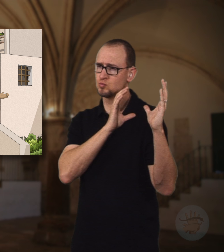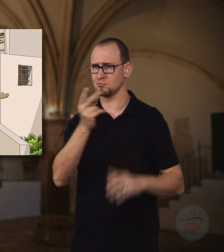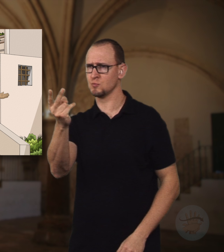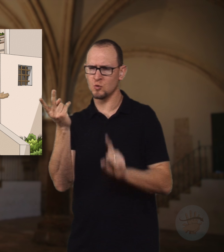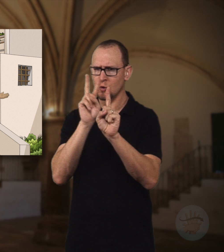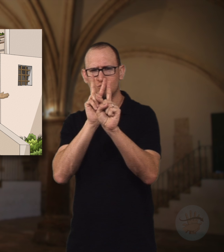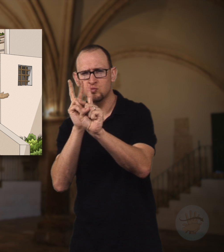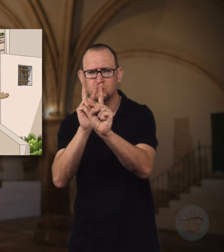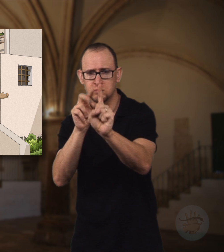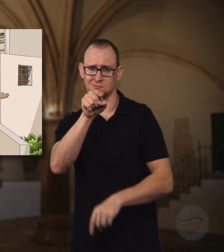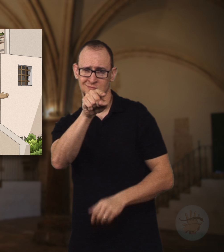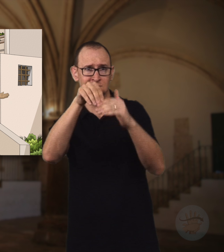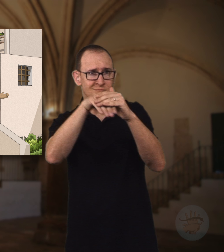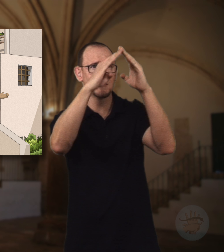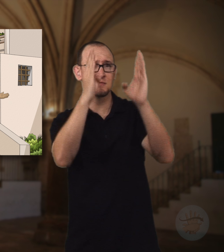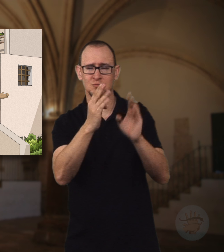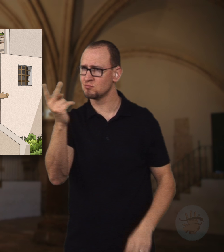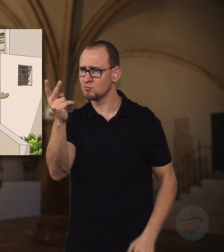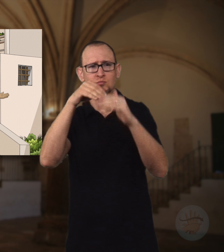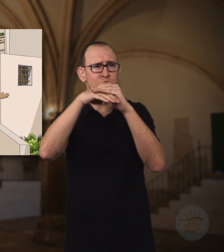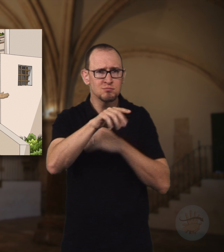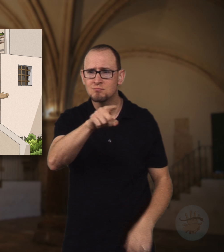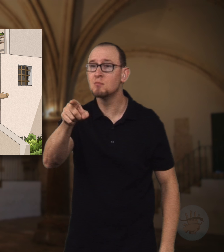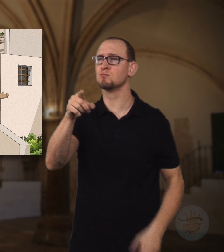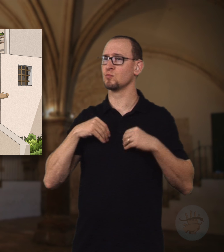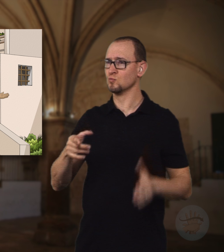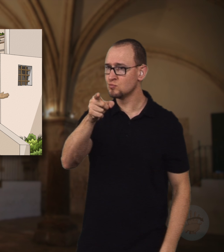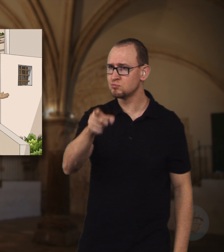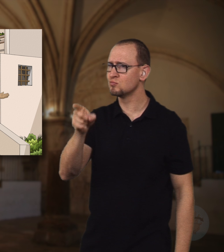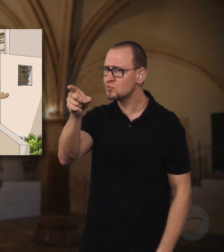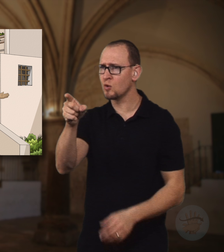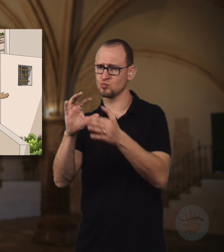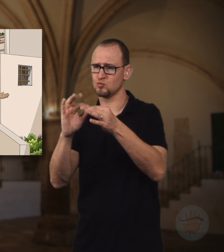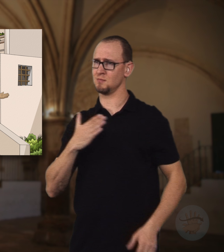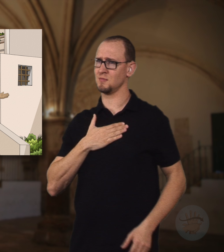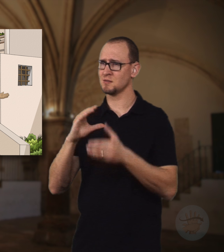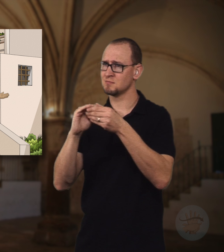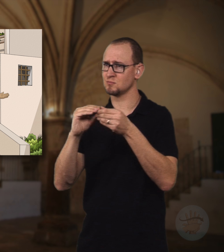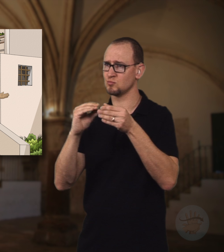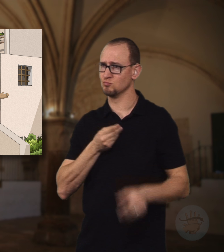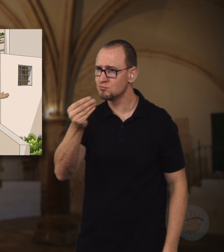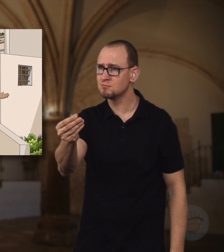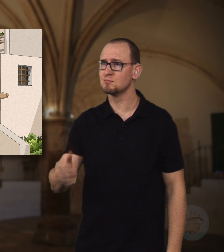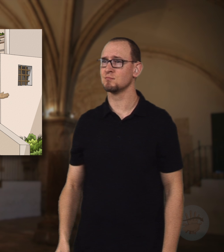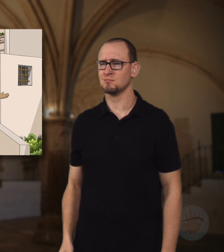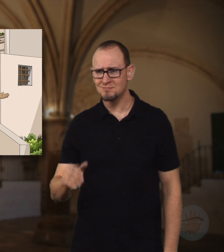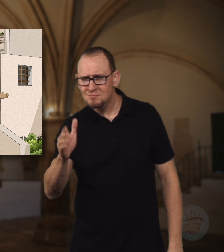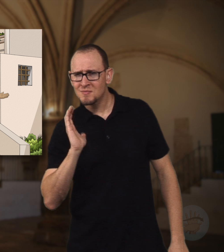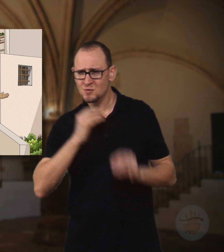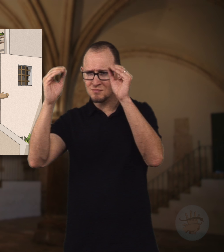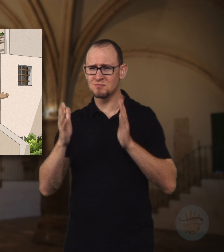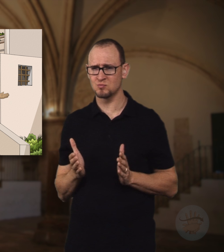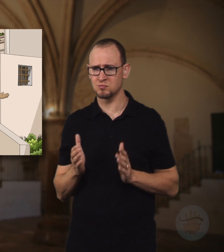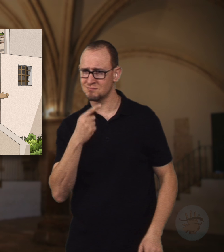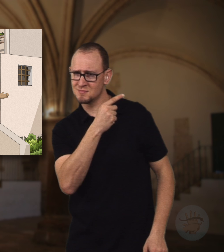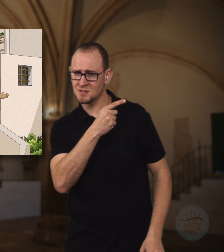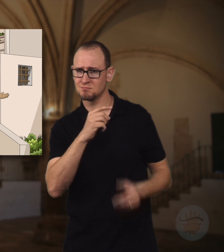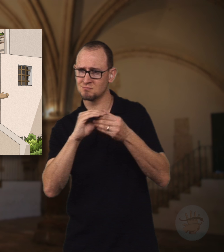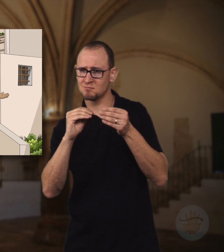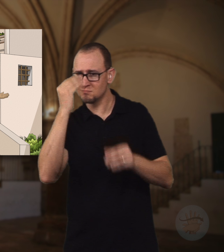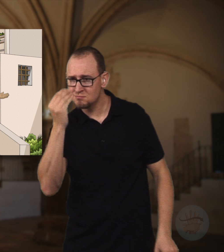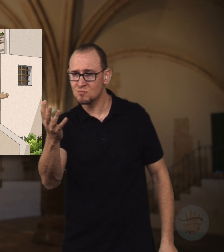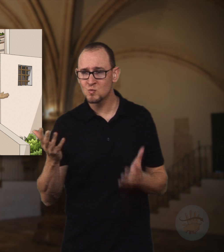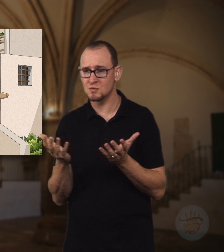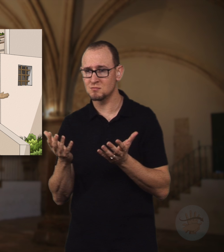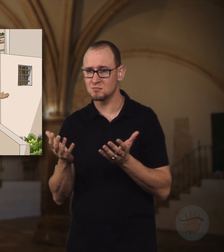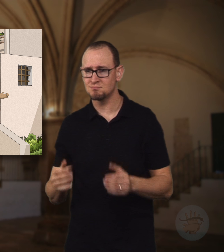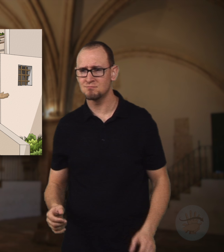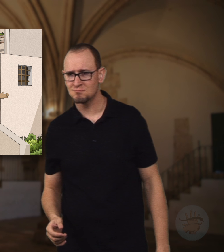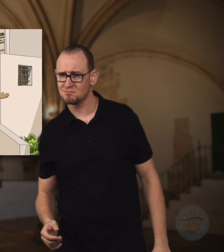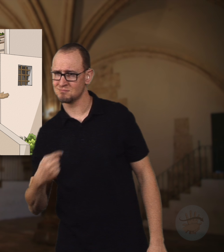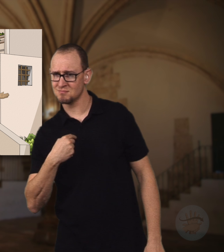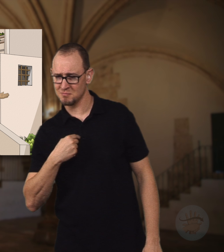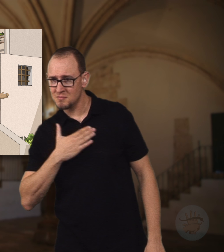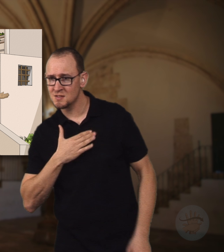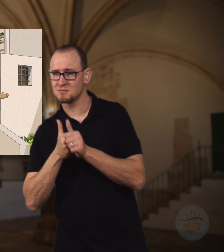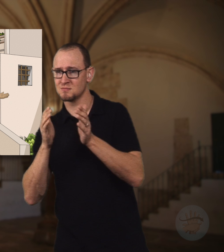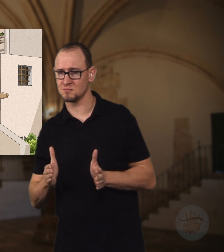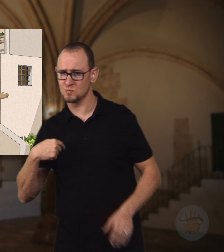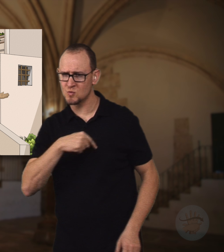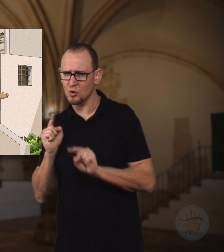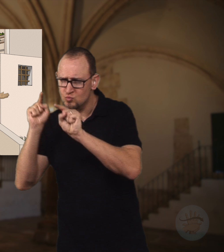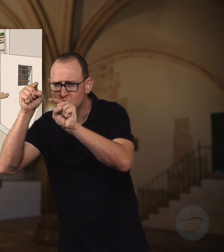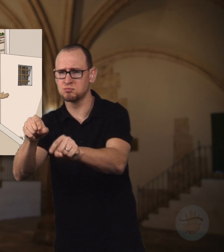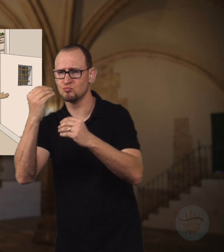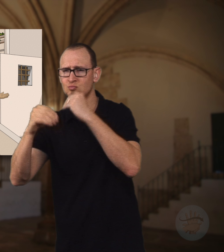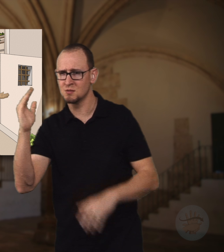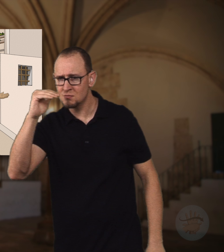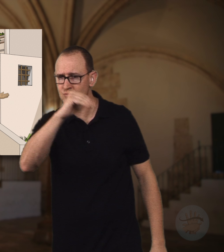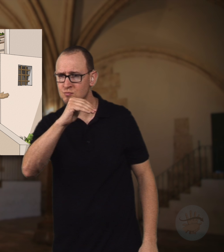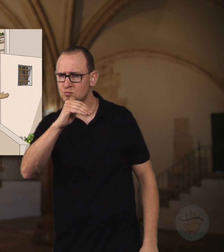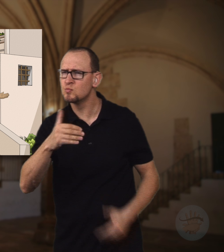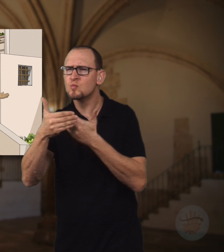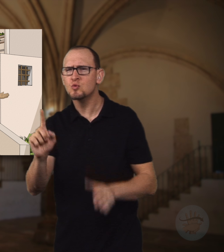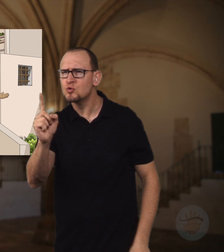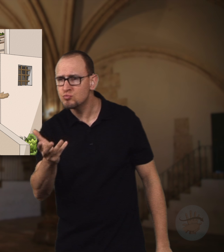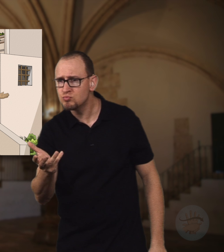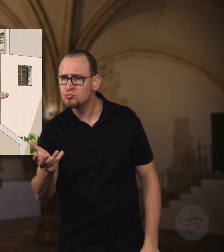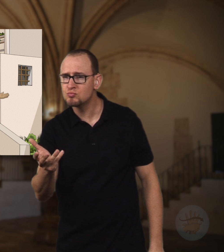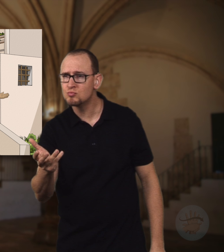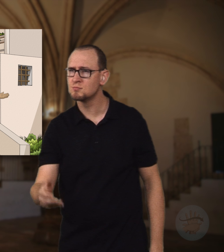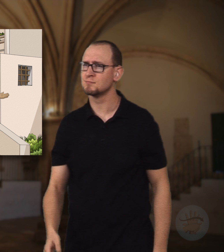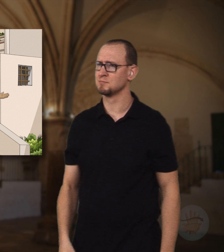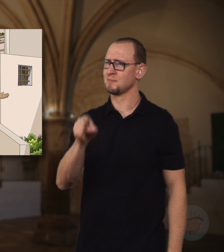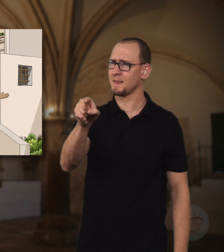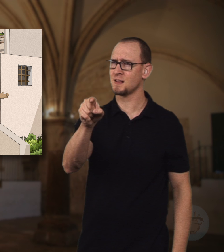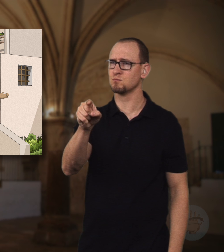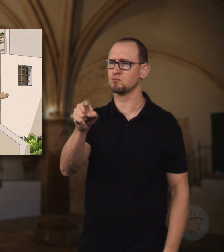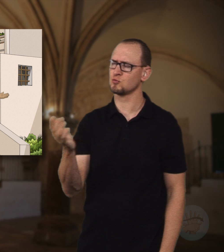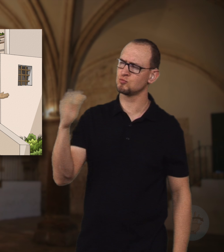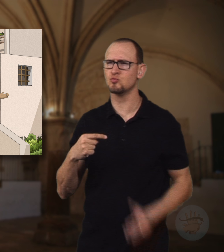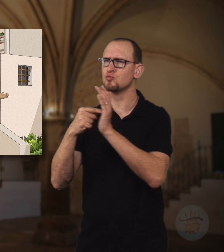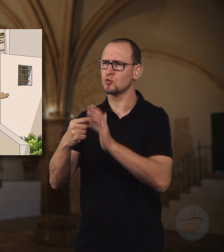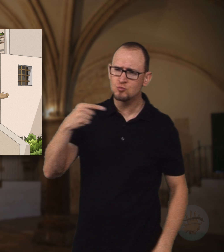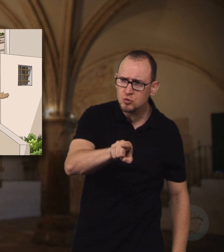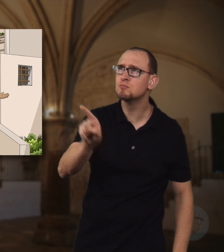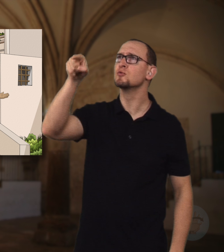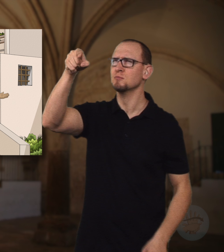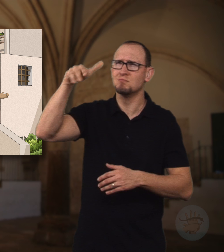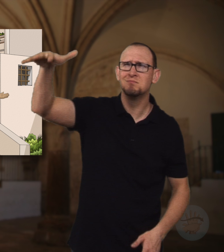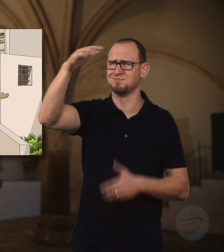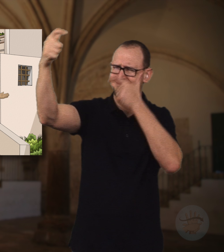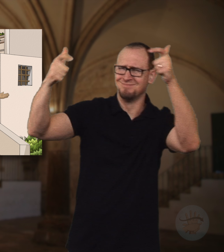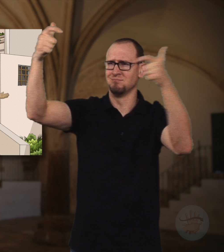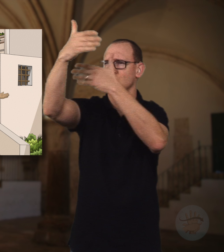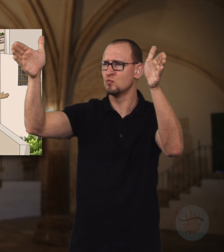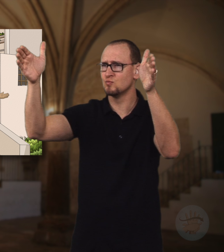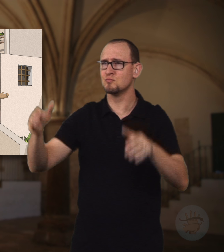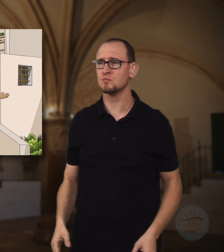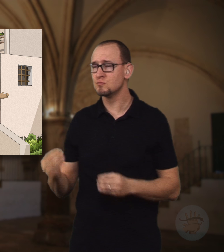Follow him to the house he enters, and say to the owner of that house, ‘The Teacher asks: Where is the guest room, where I may eat the Passover with My disciples?’